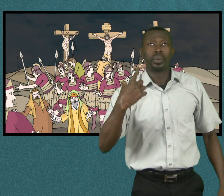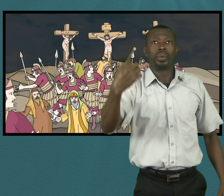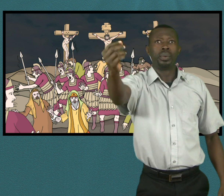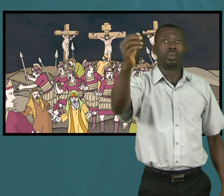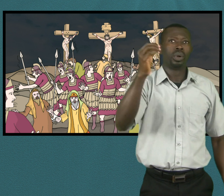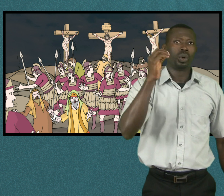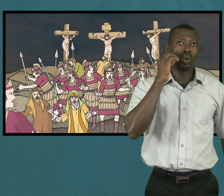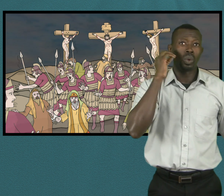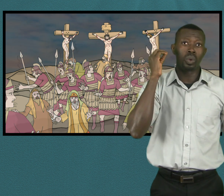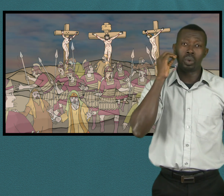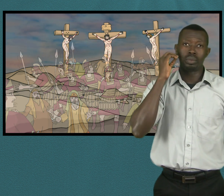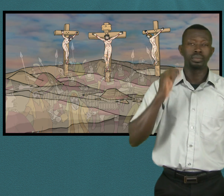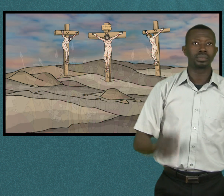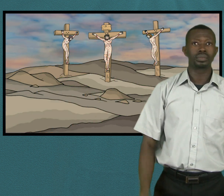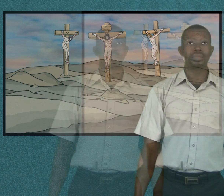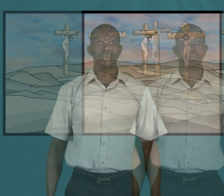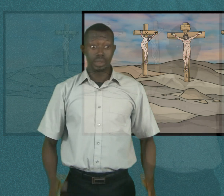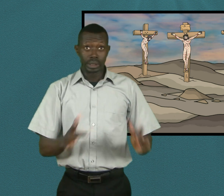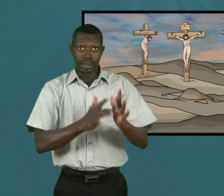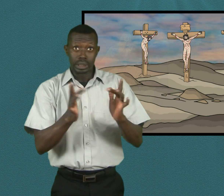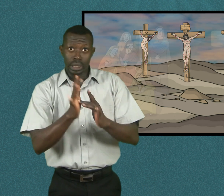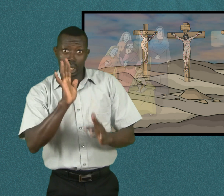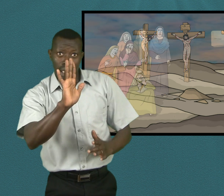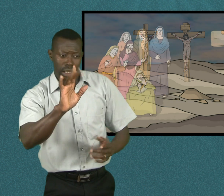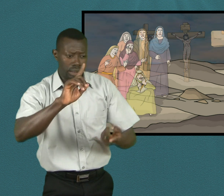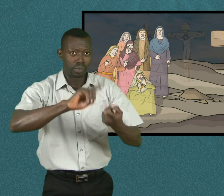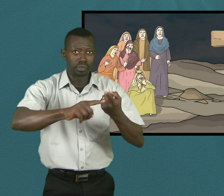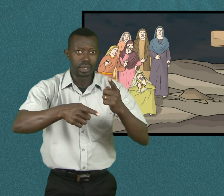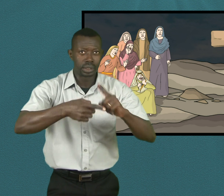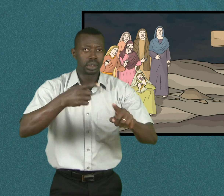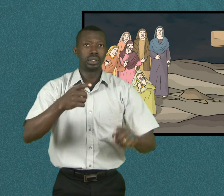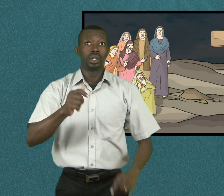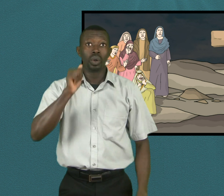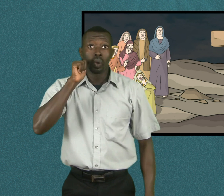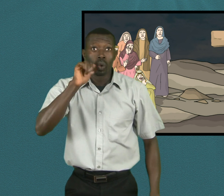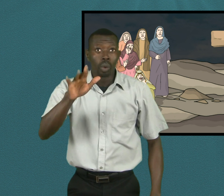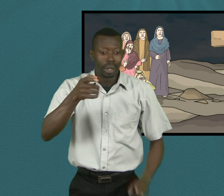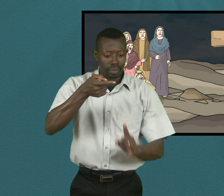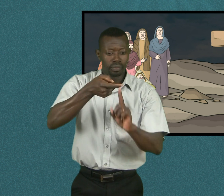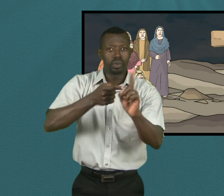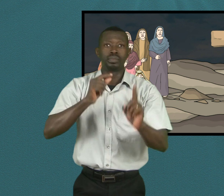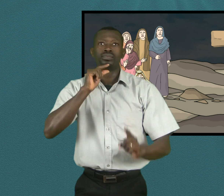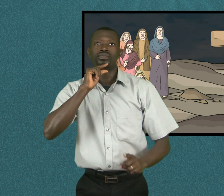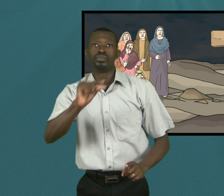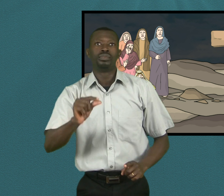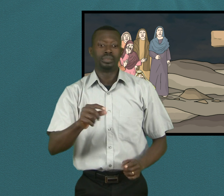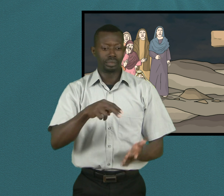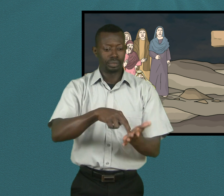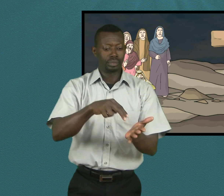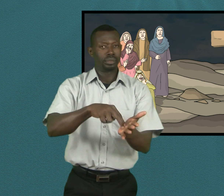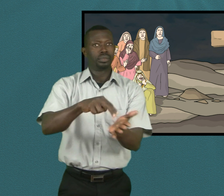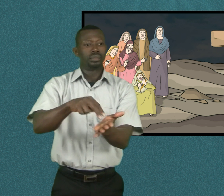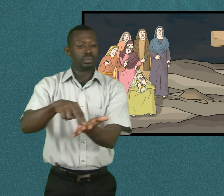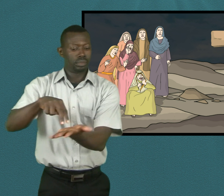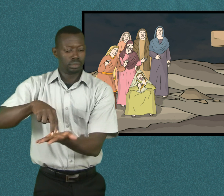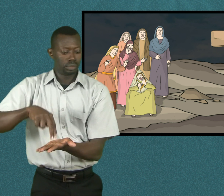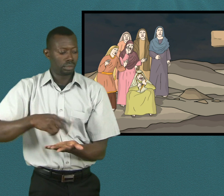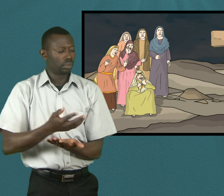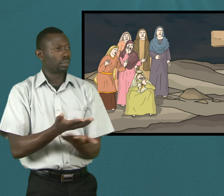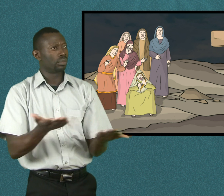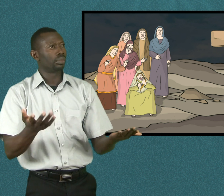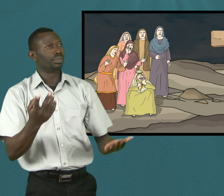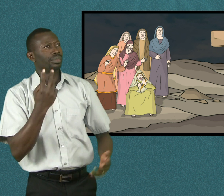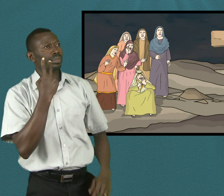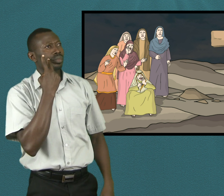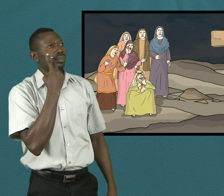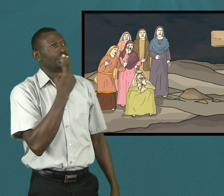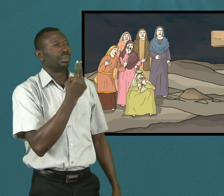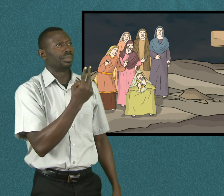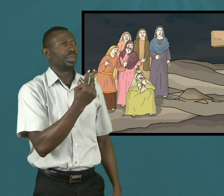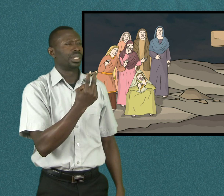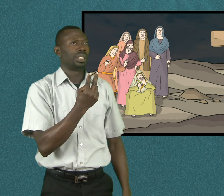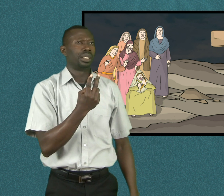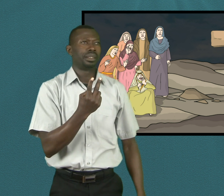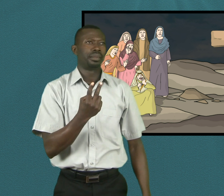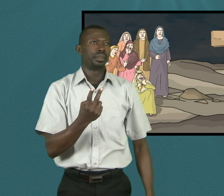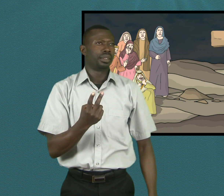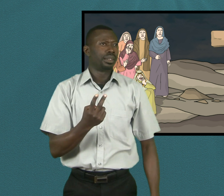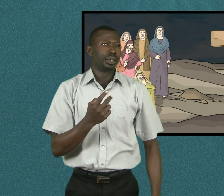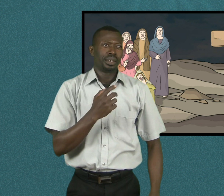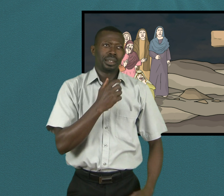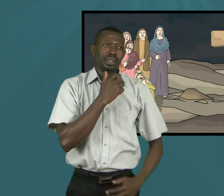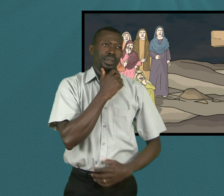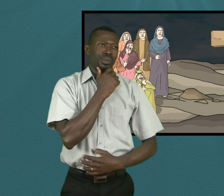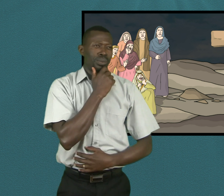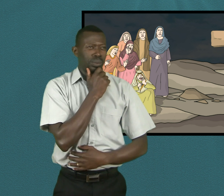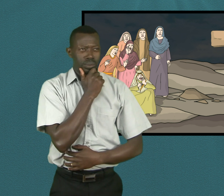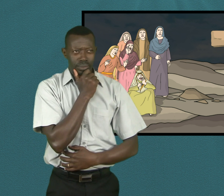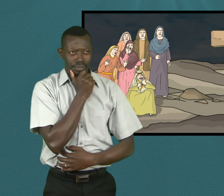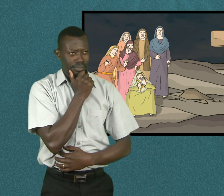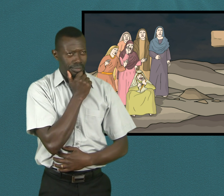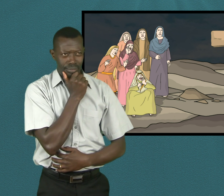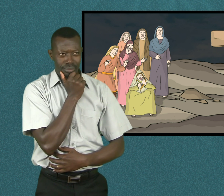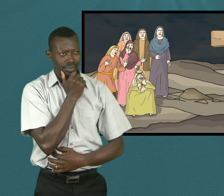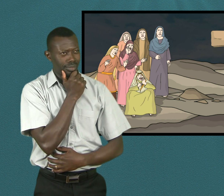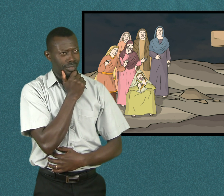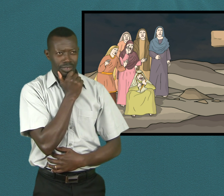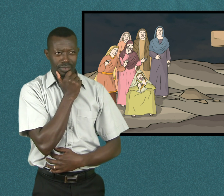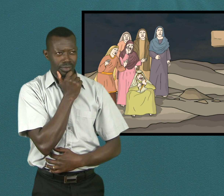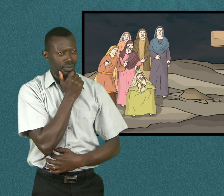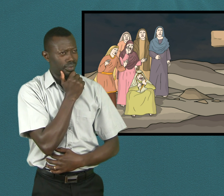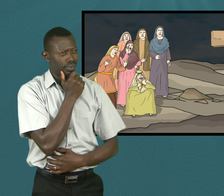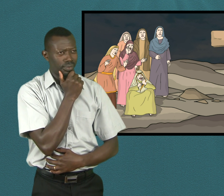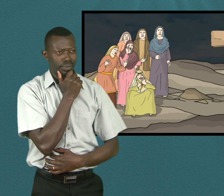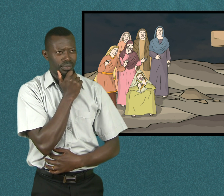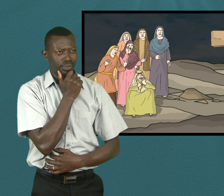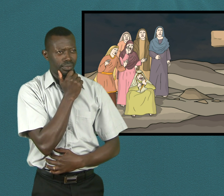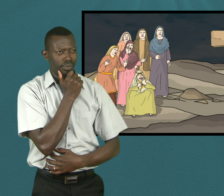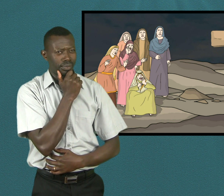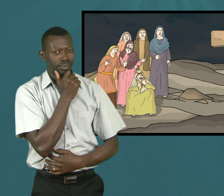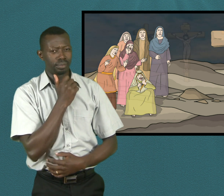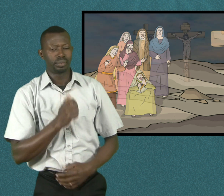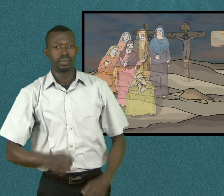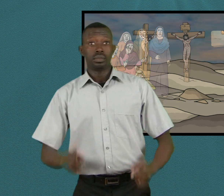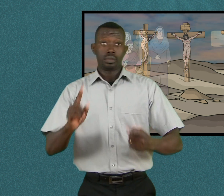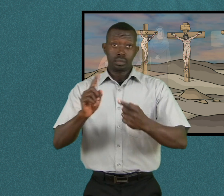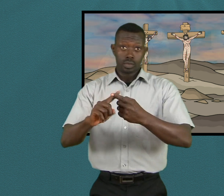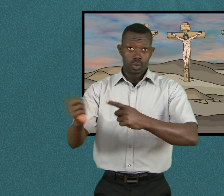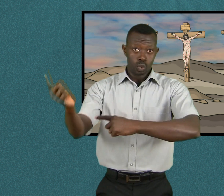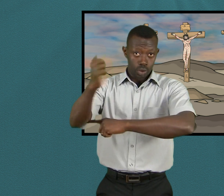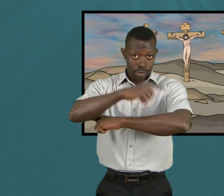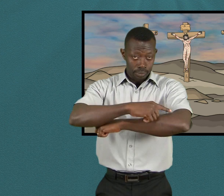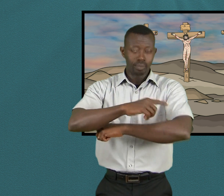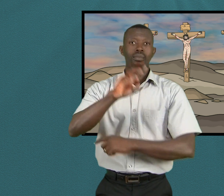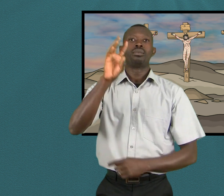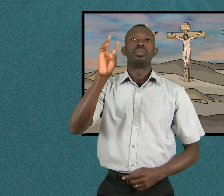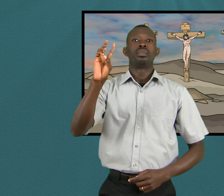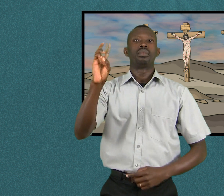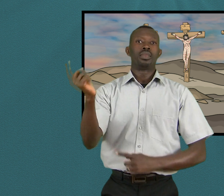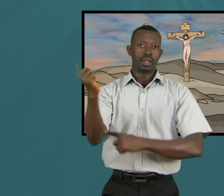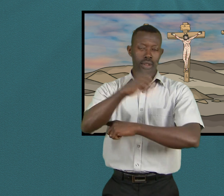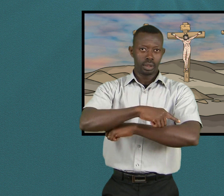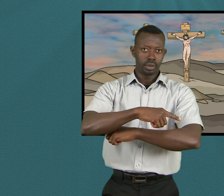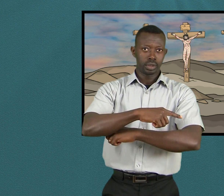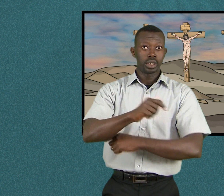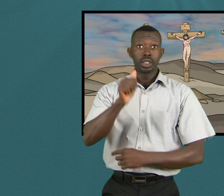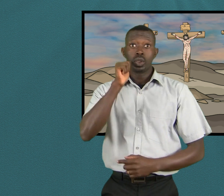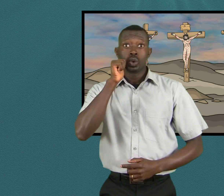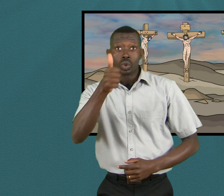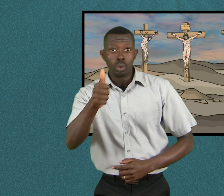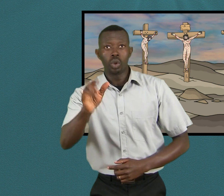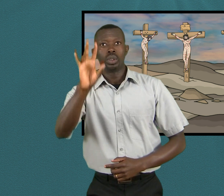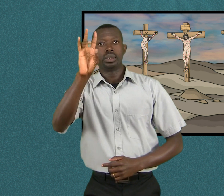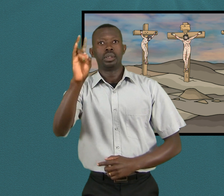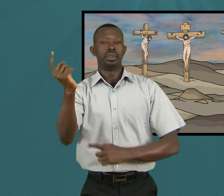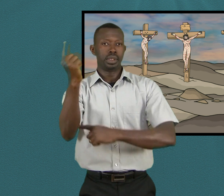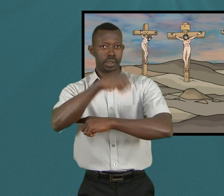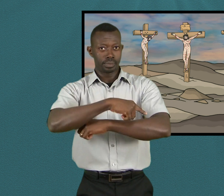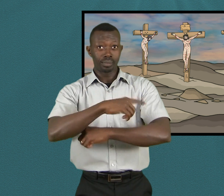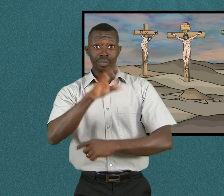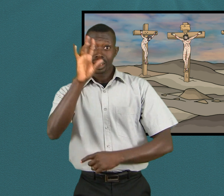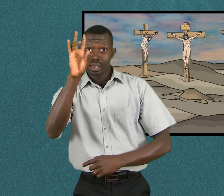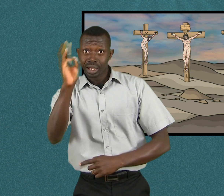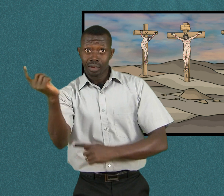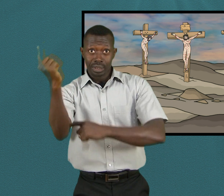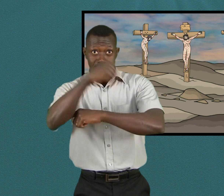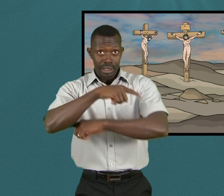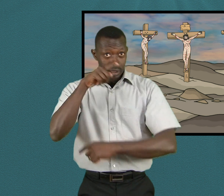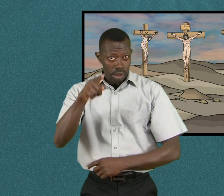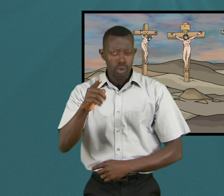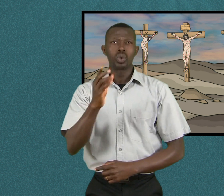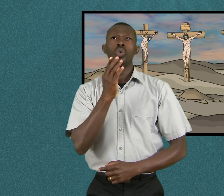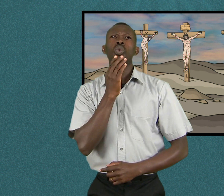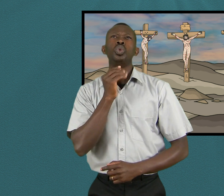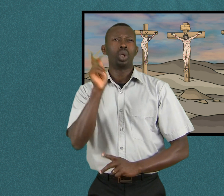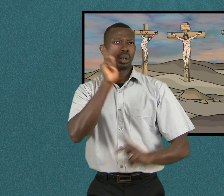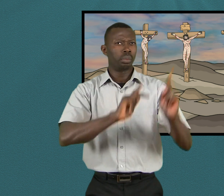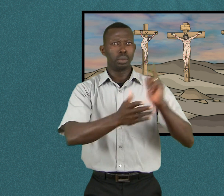And many women were there, watching from a distance. They had followed Jesus from Galilee to minister to Him. Among them were Mary Magdalene, Mary the mother of James and Joseph, and the mother of Zebedee’s sons. and placed it in his own new tomb that he had cut into the rock. Then he rolled a great stone across the entrance to the tomb and went away. Mary Magdalene and the other Mary were sitting there opposite the tomb.